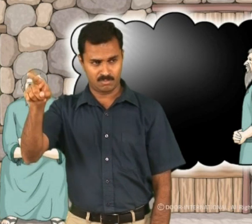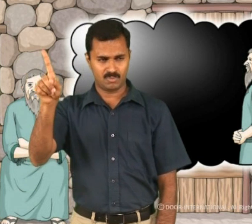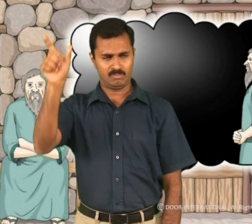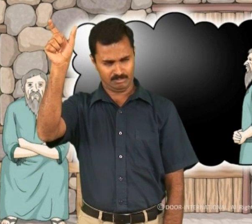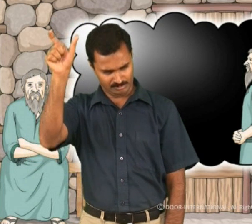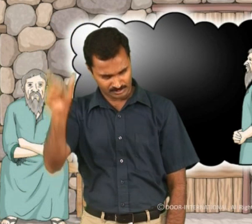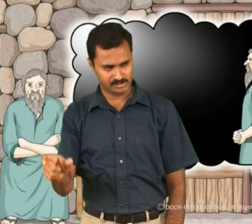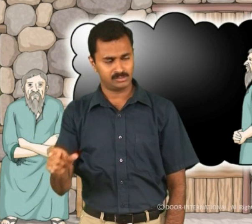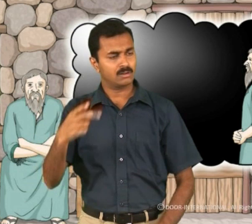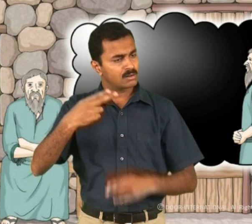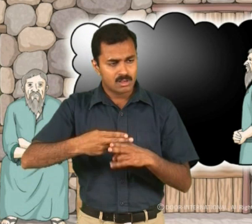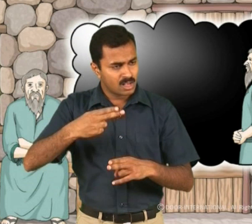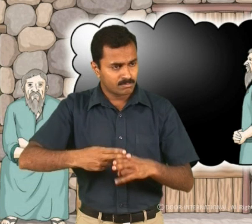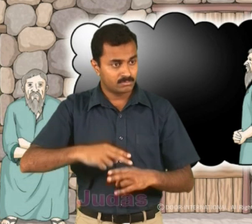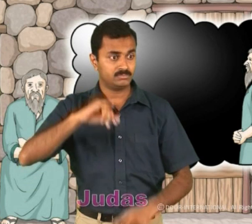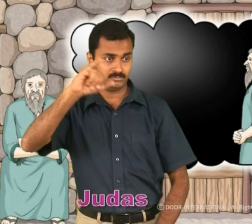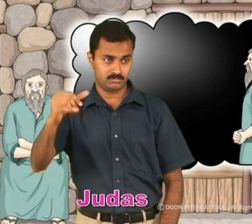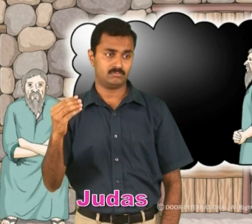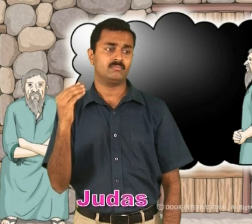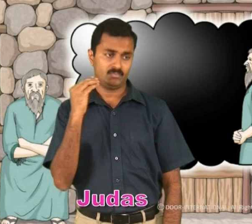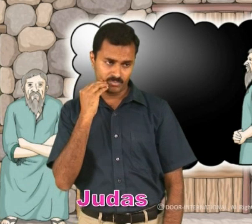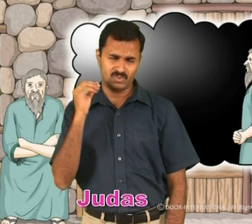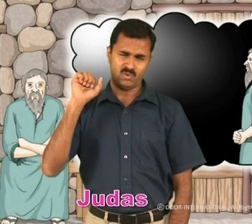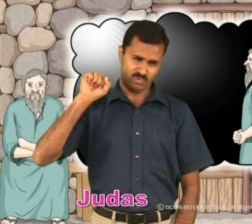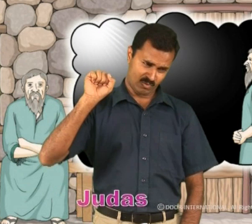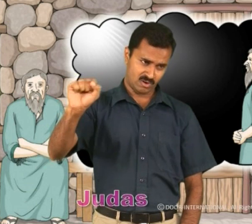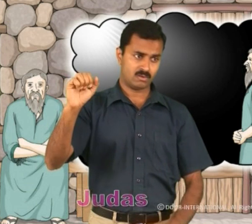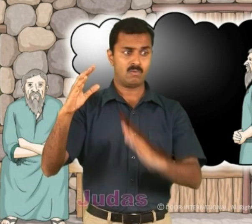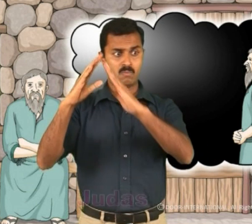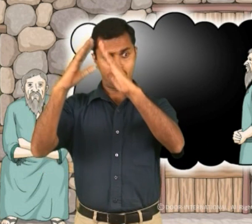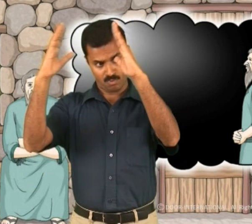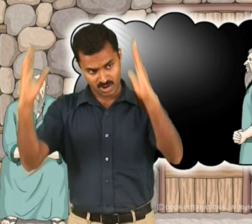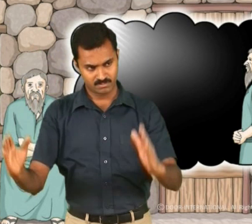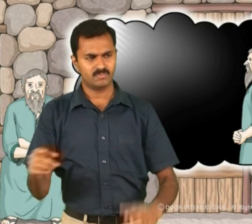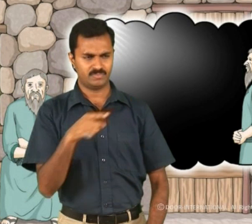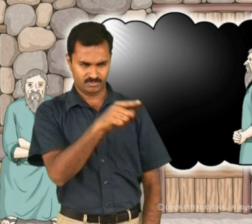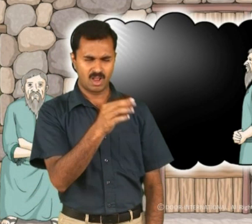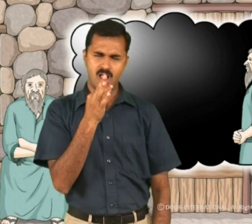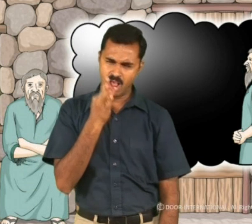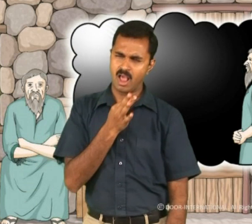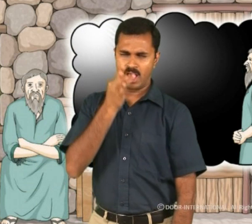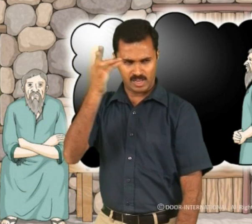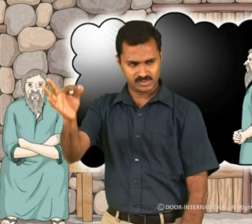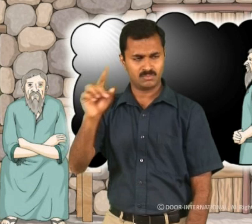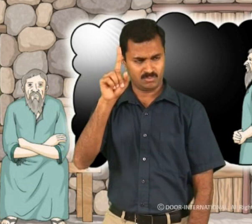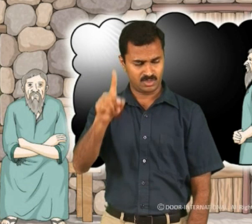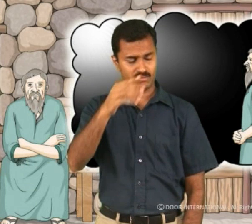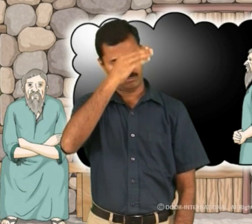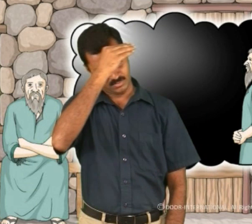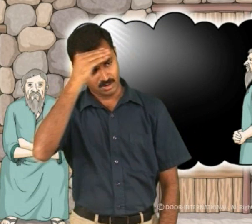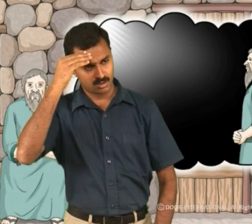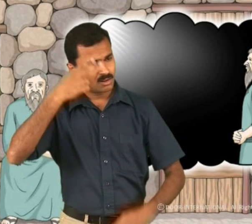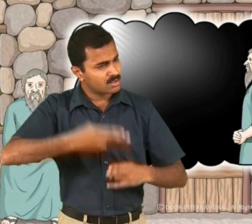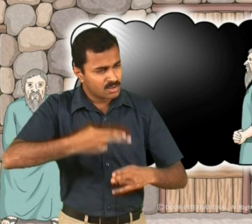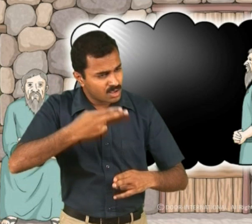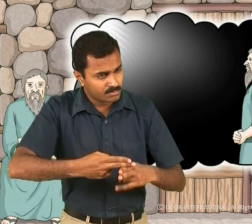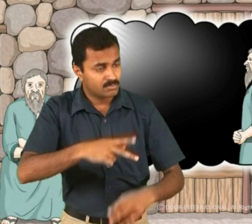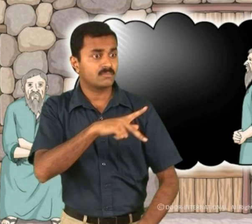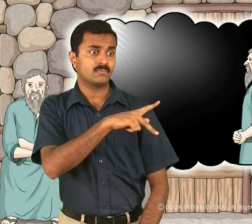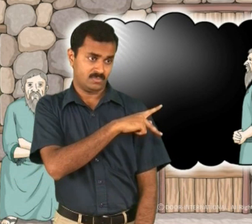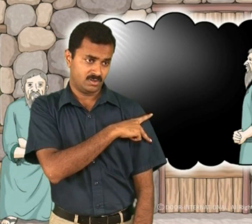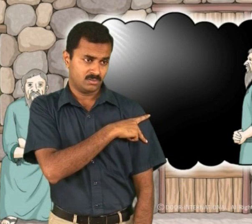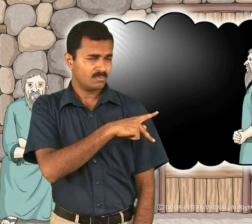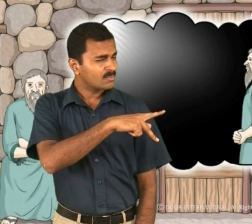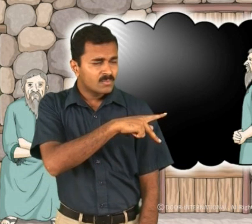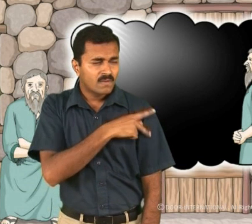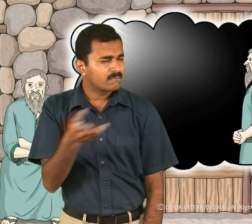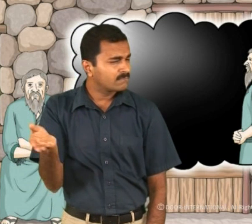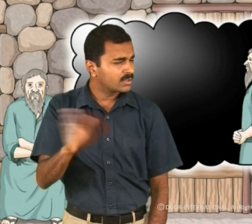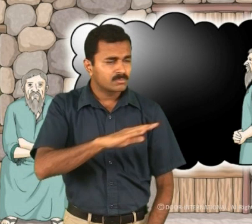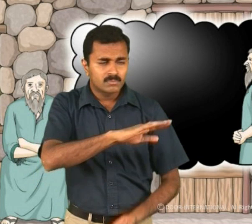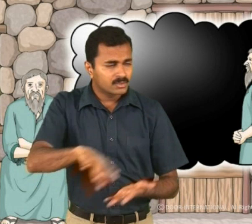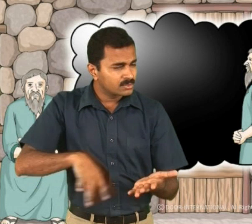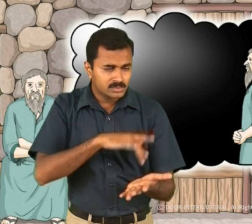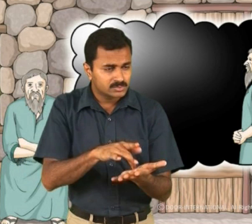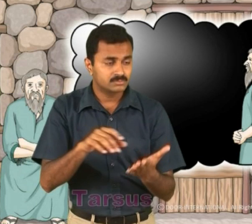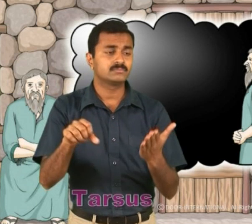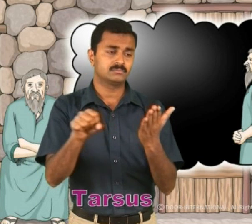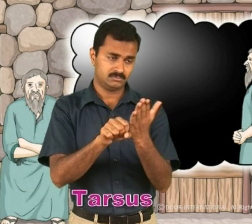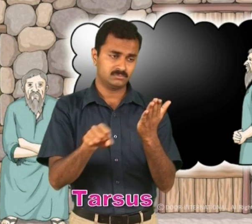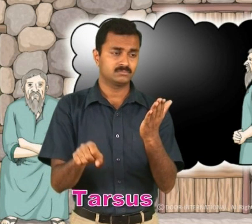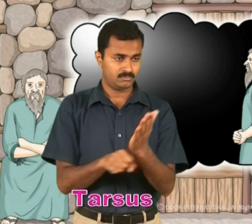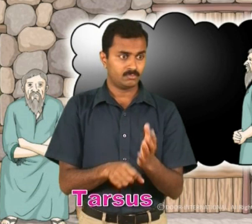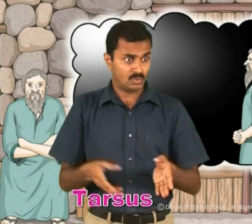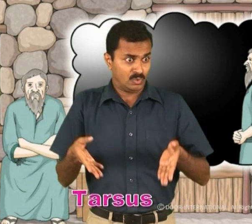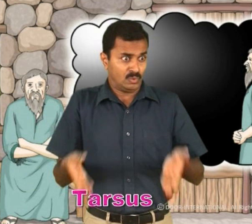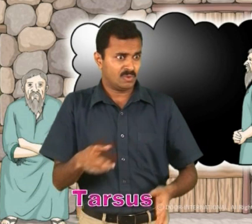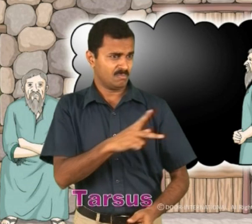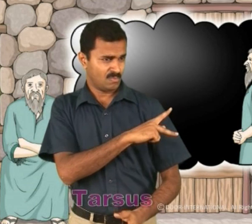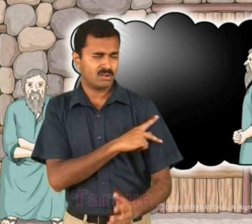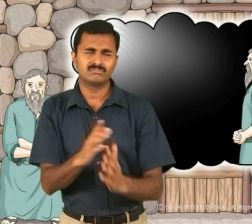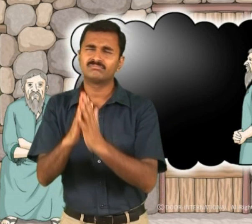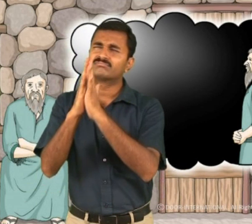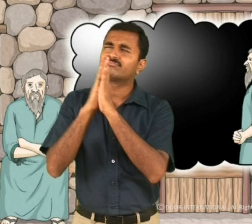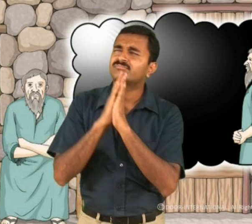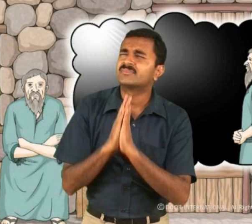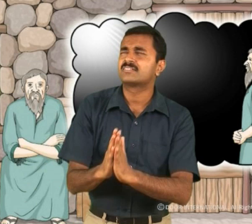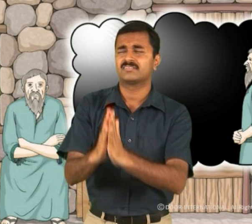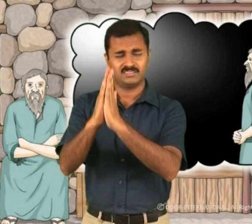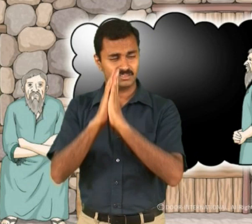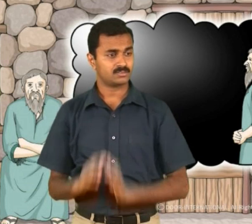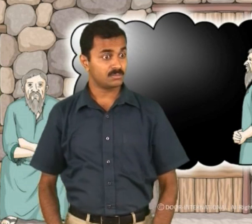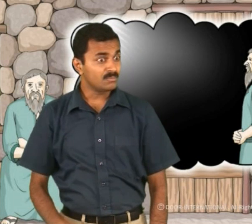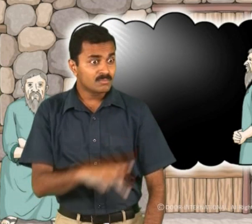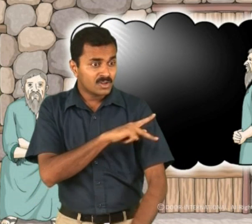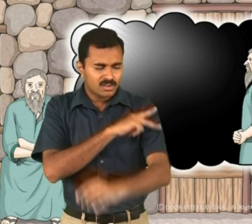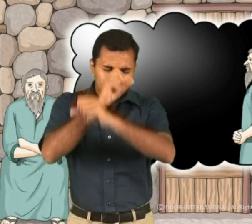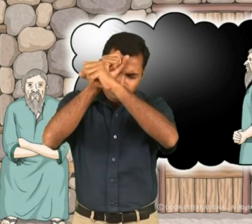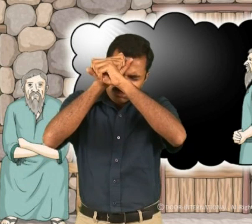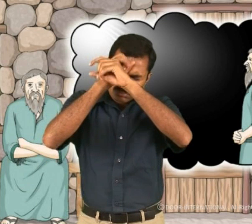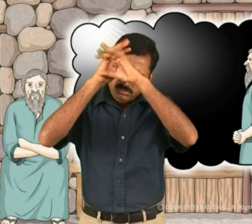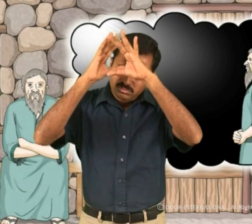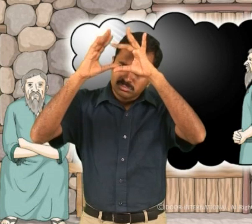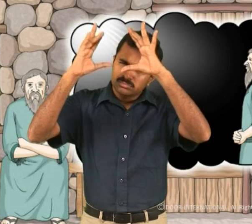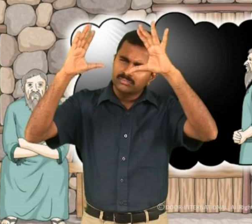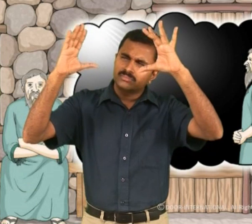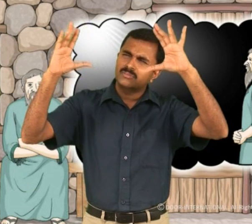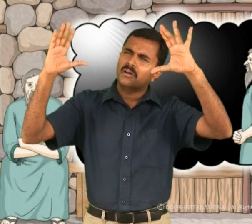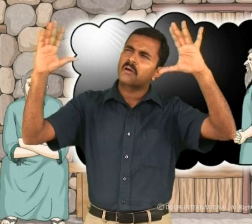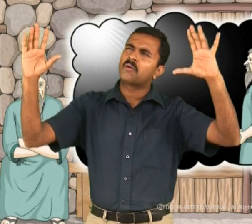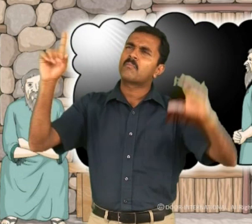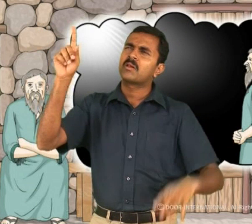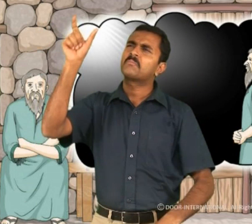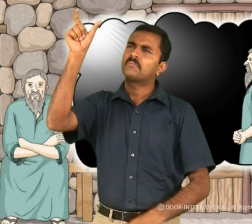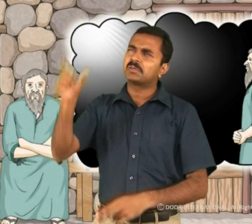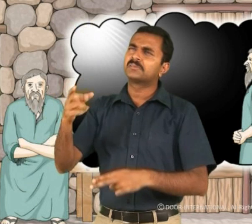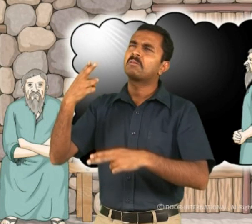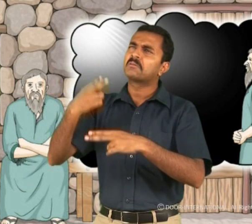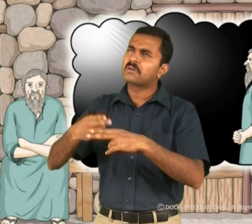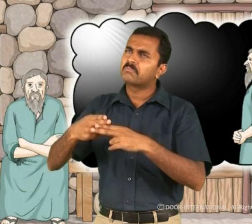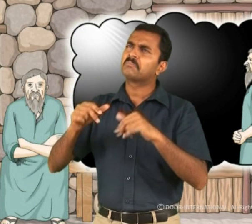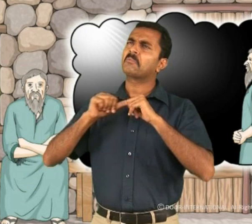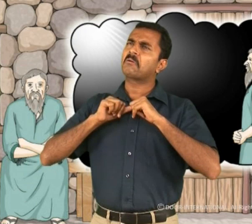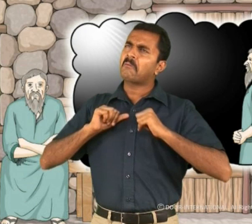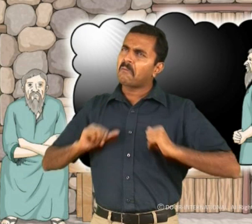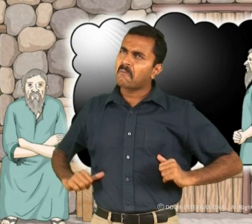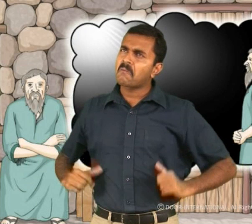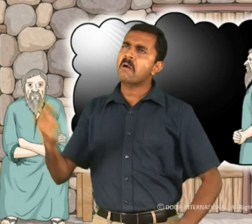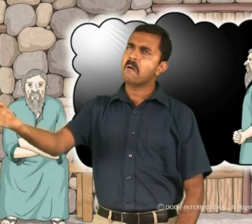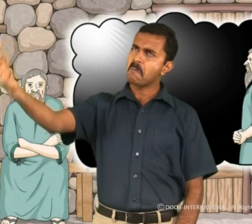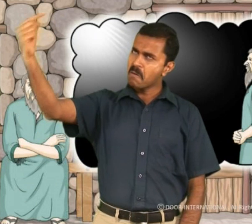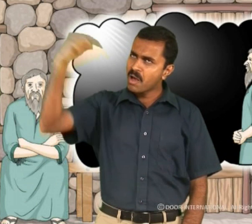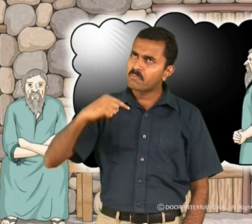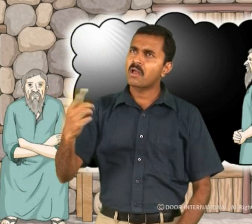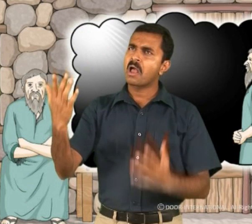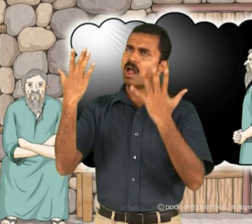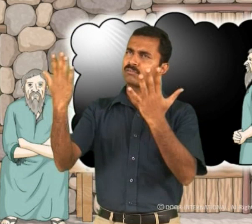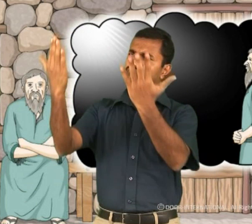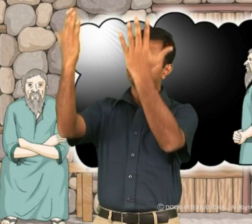“Go to the house of Judas on Straight Street and ask for a man from Tarsus named Saul, for he is praying.